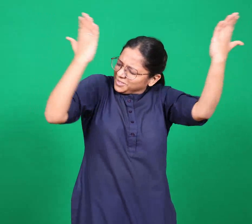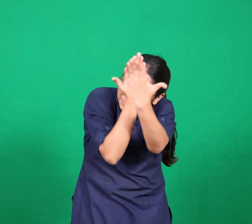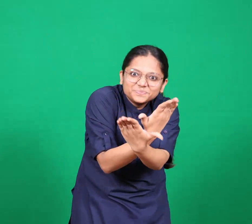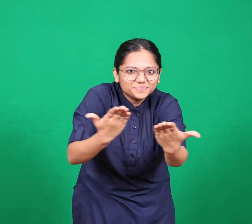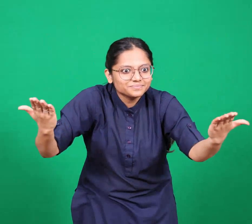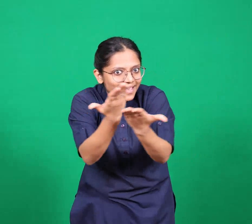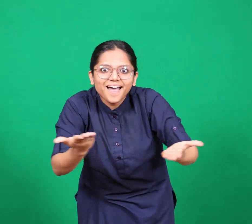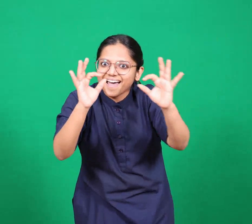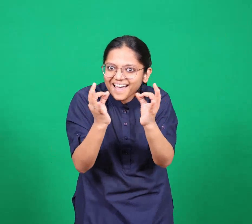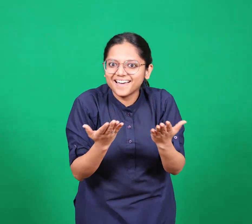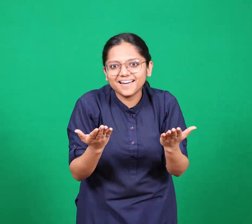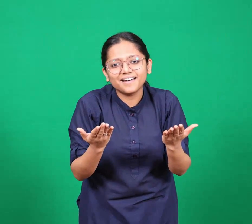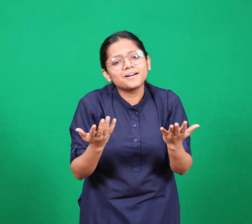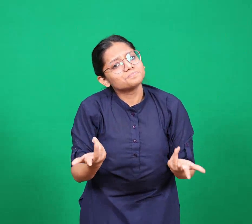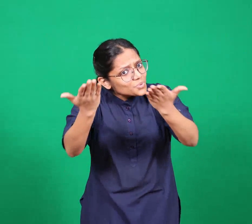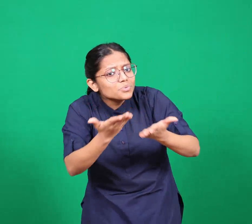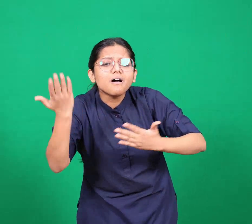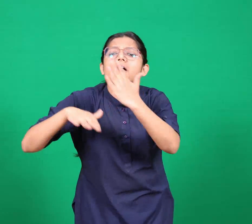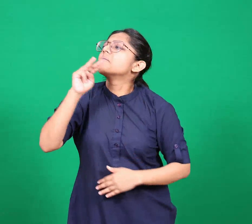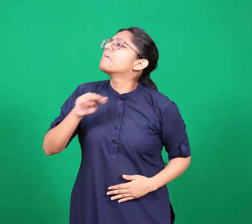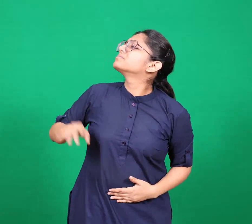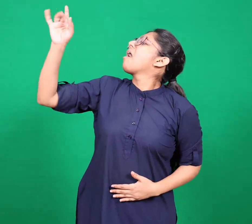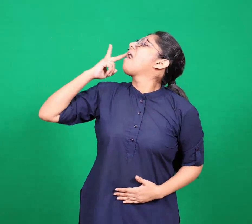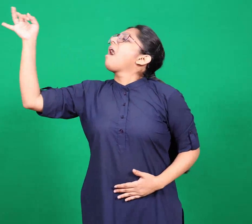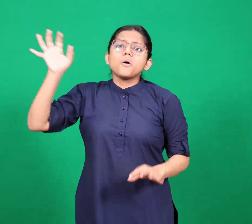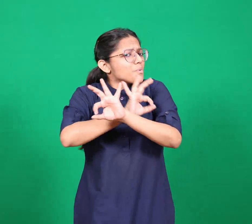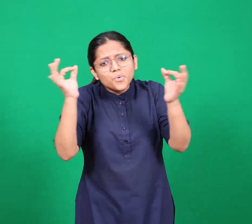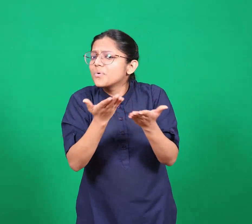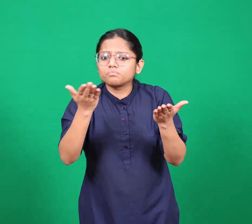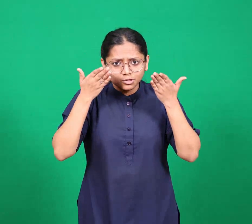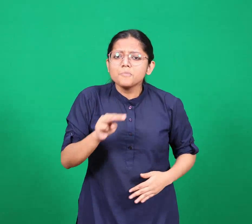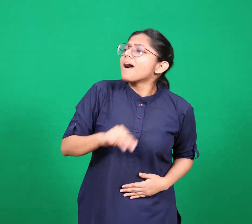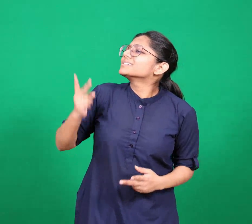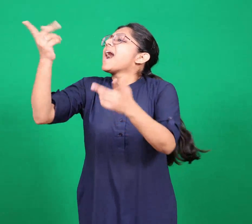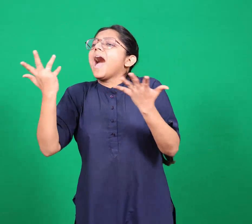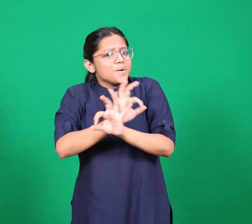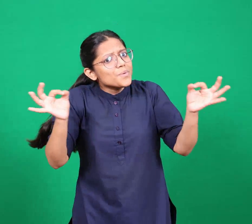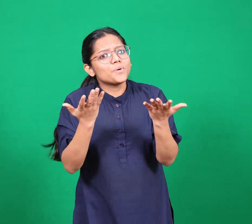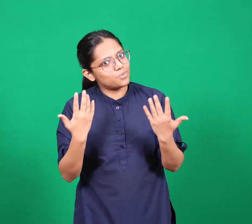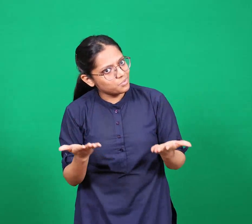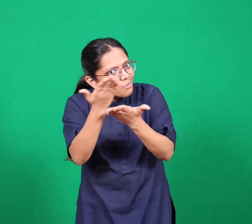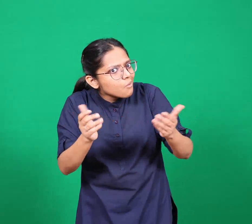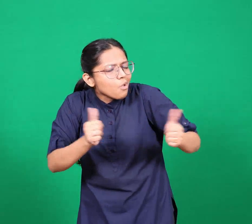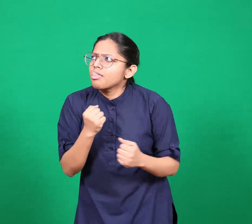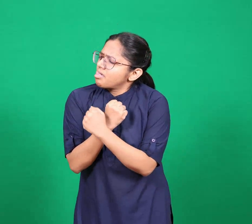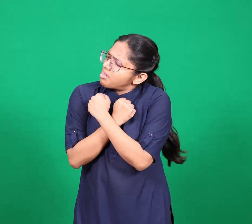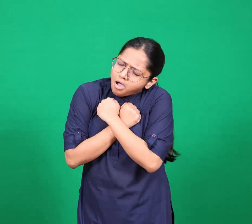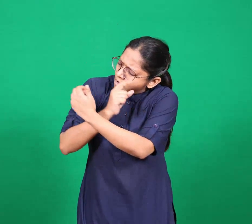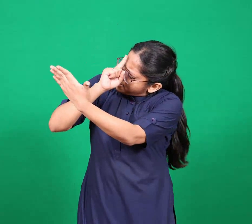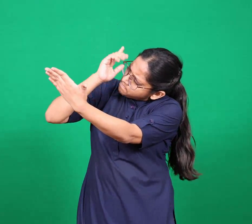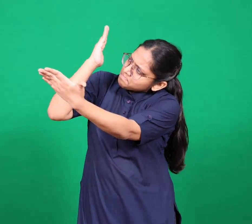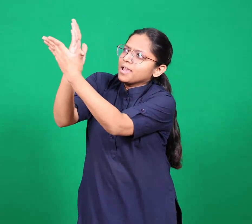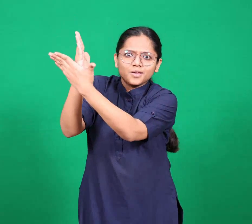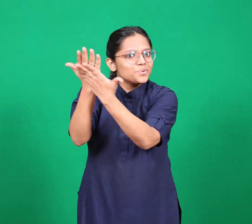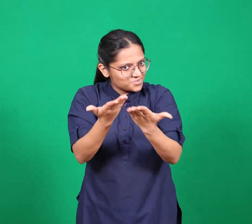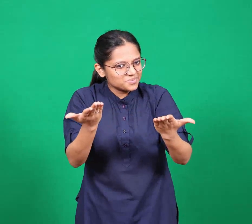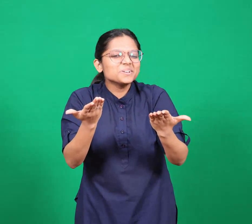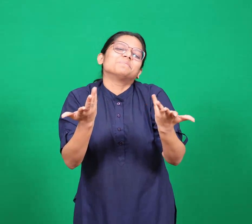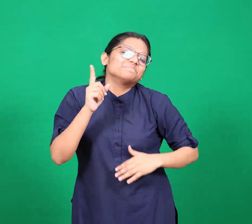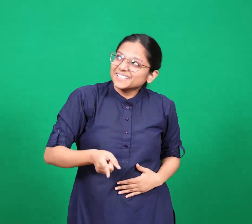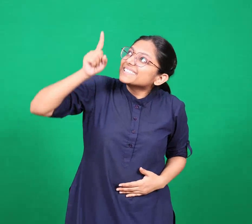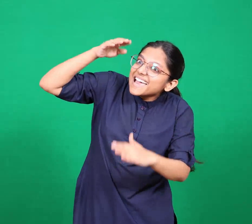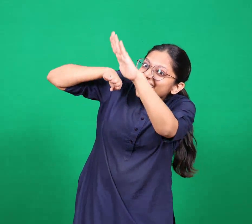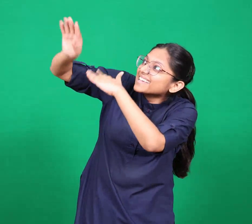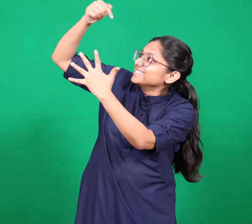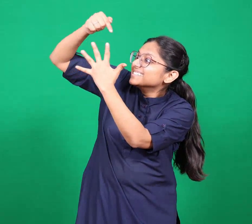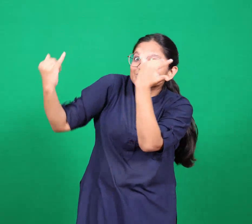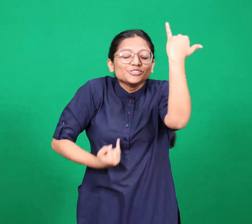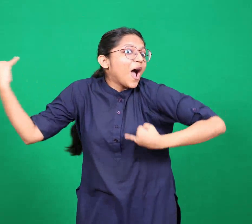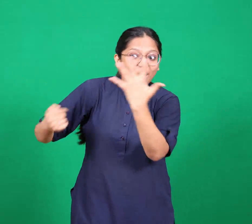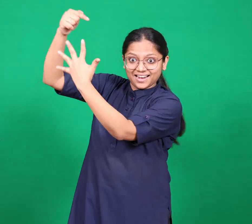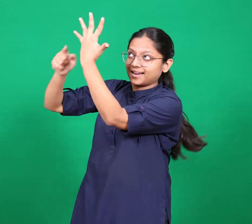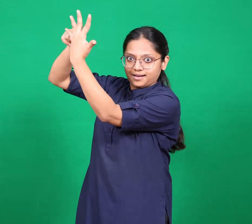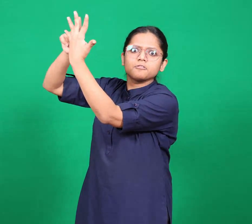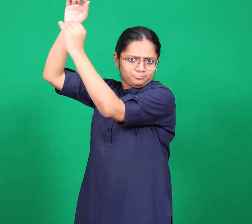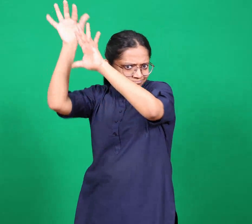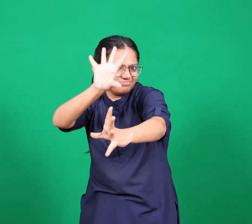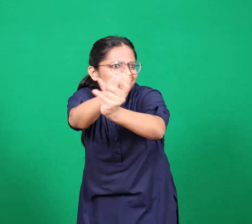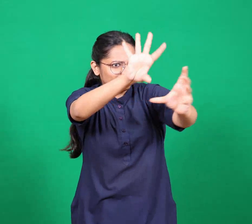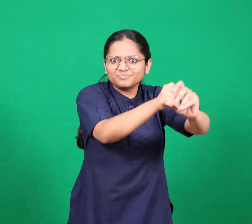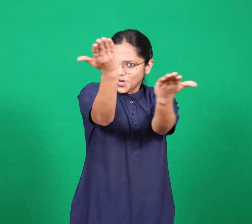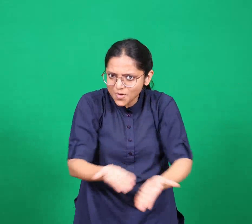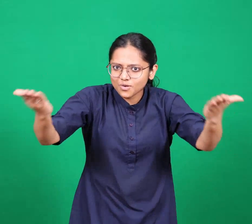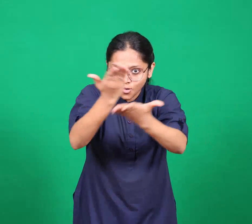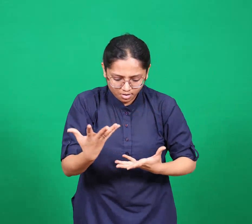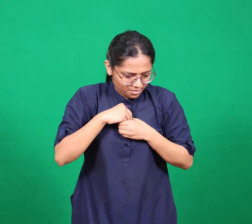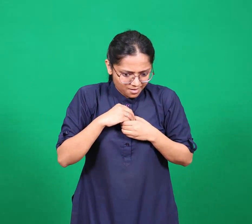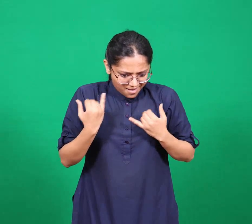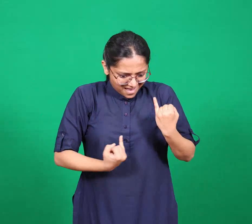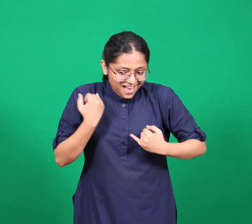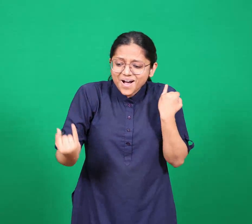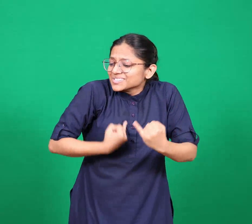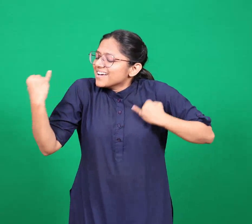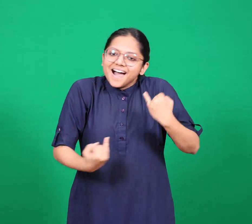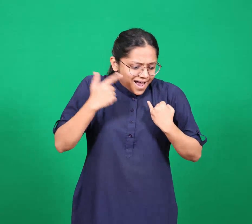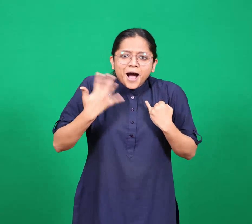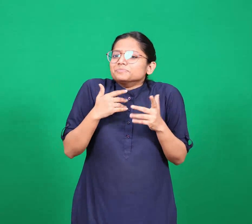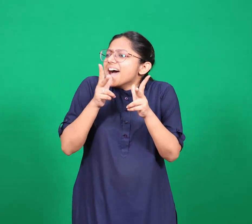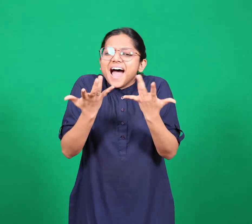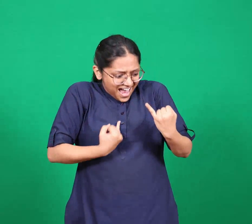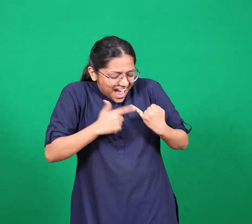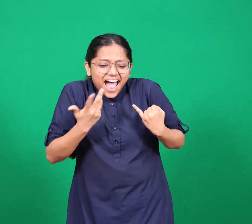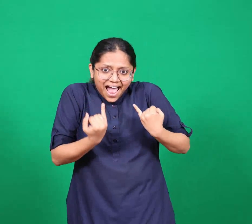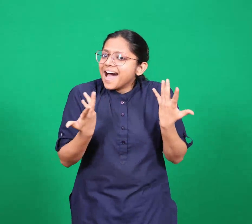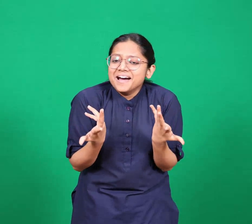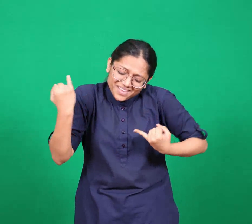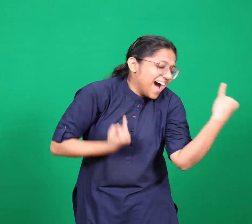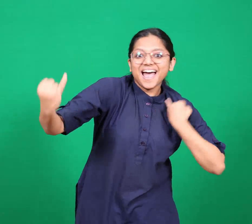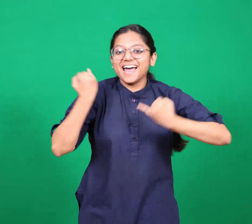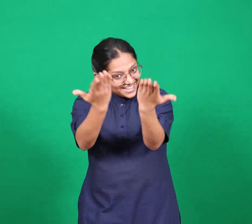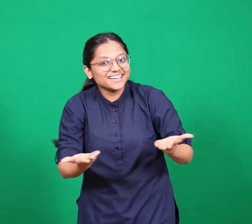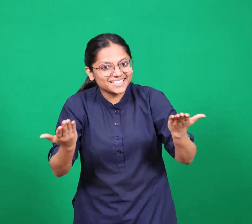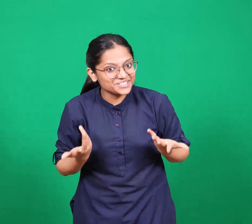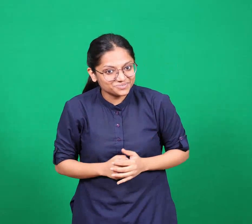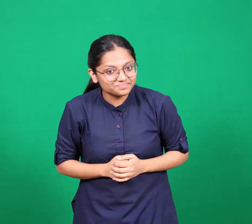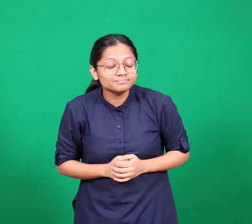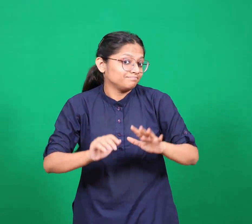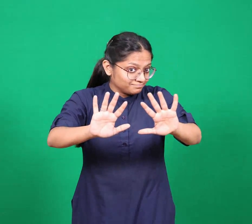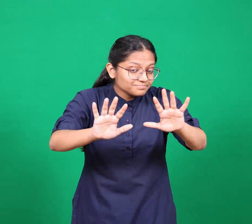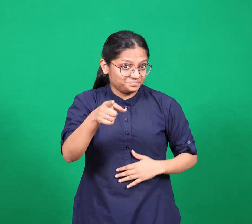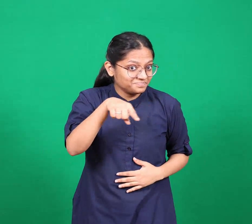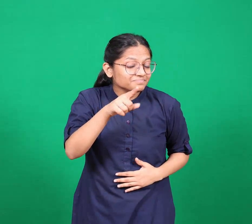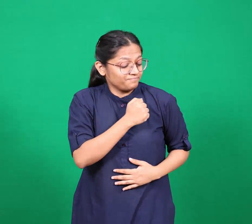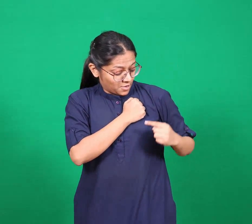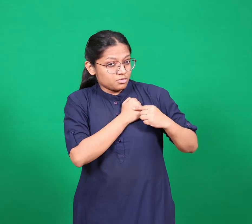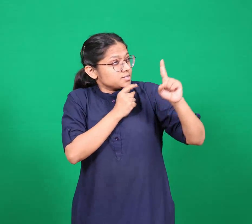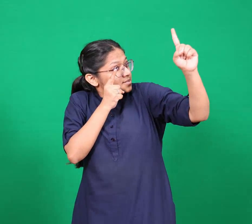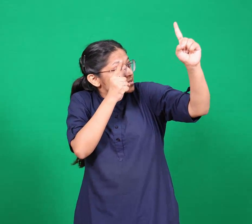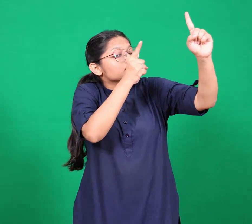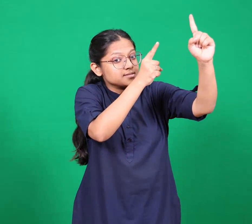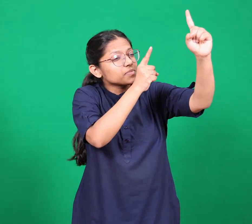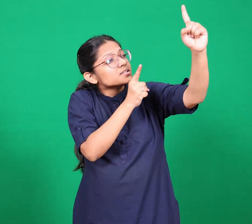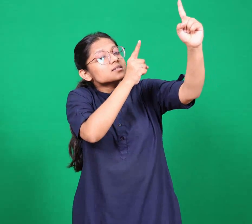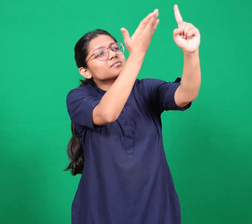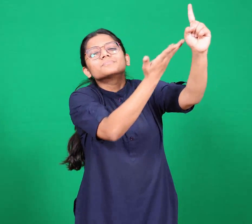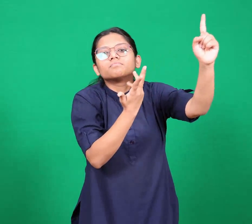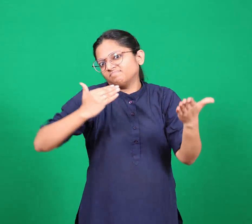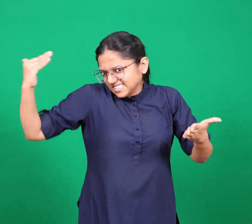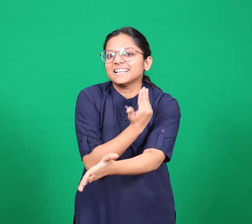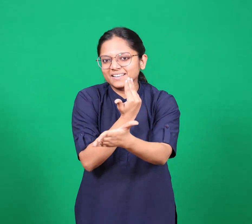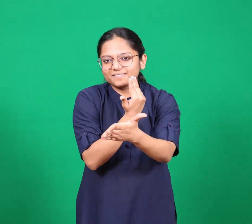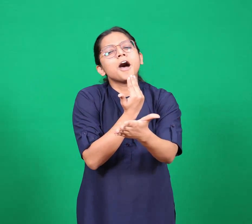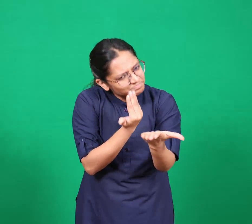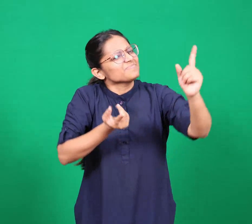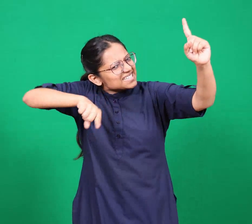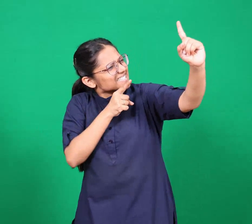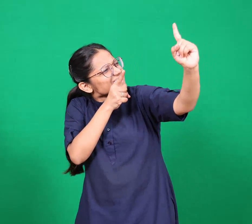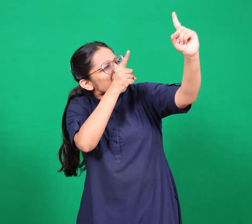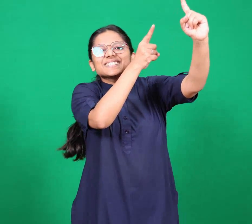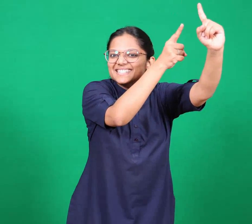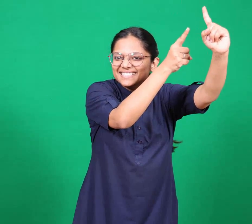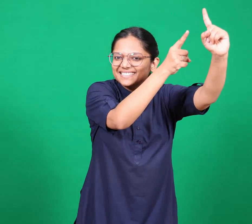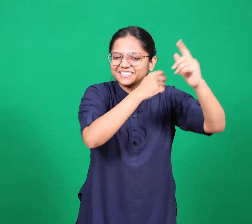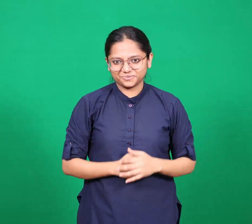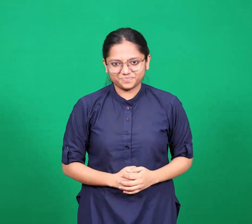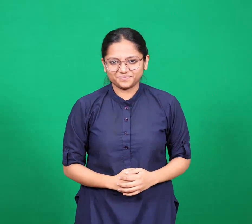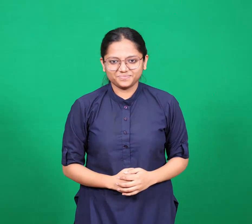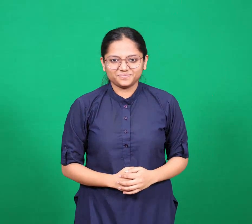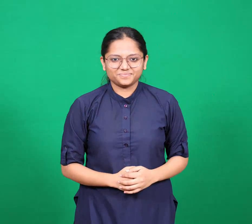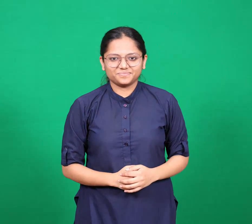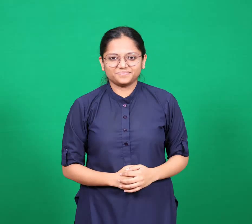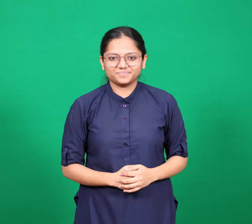and though you do not see Him now, you believe in Him and rejoice with an inexpressible and glorious joy, now that you are receiving the goal of your faith, the salvation of your souls.